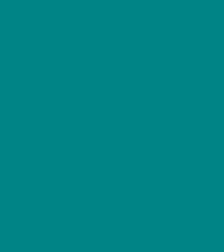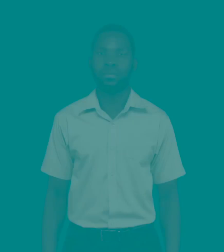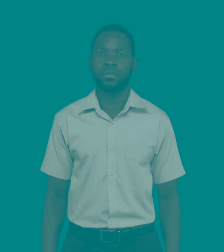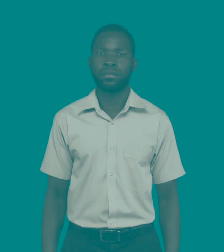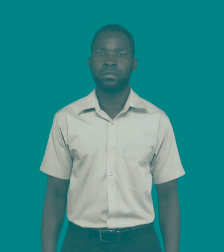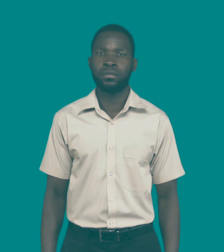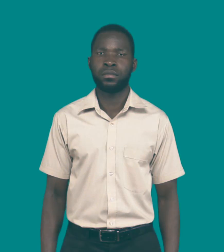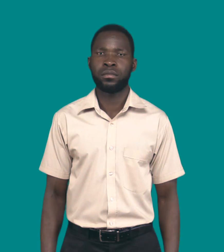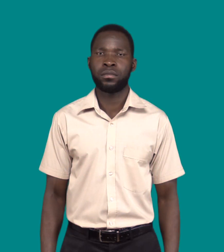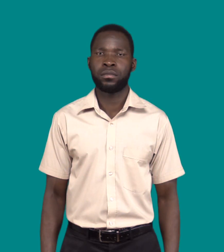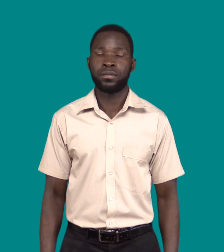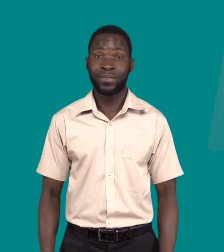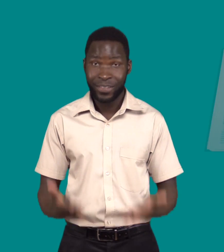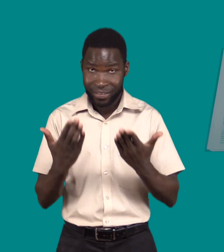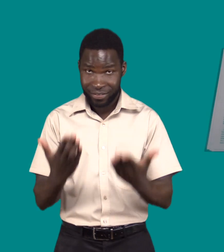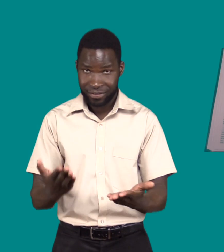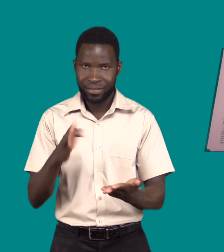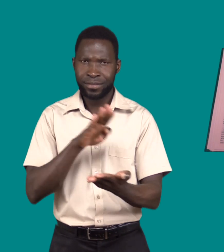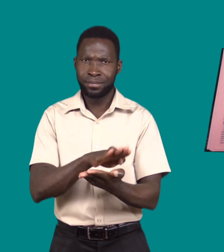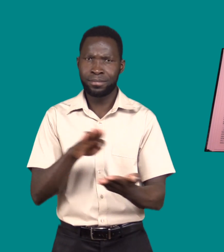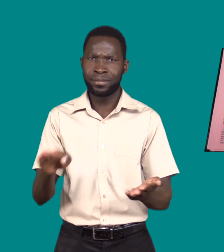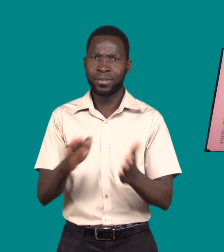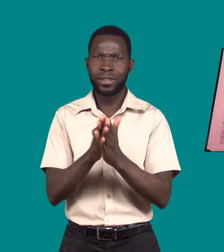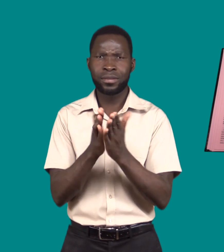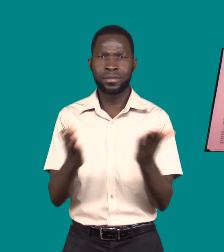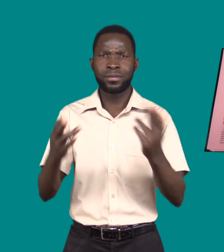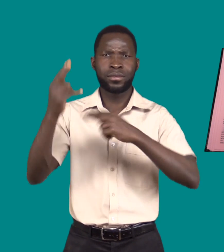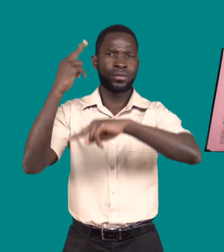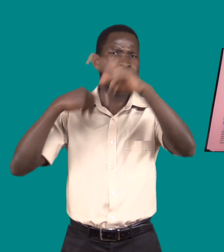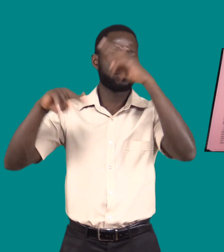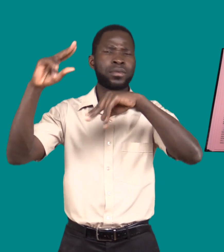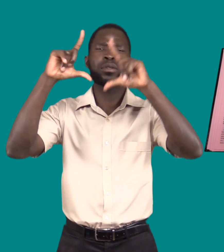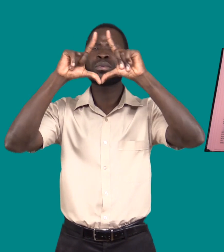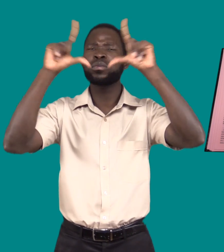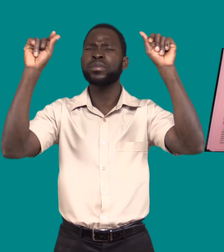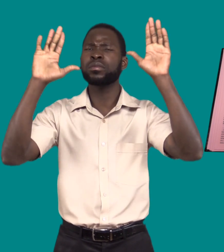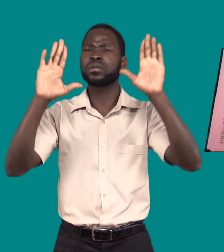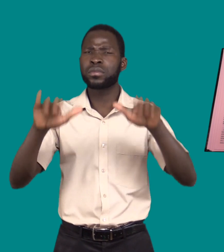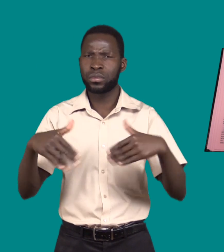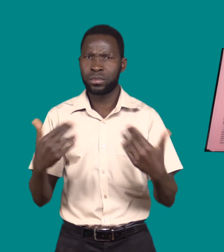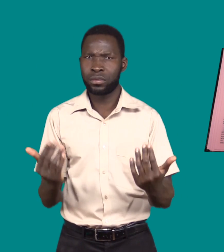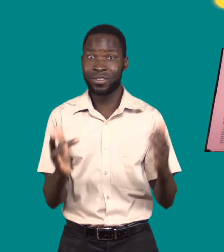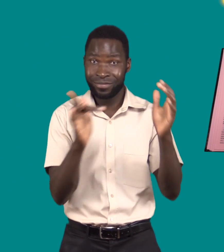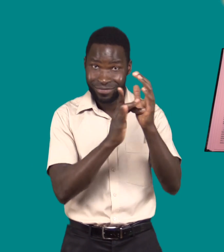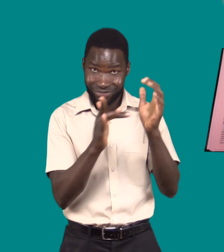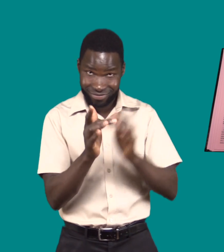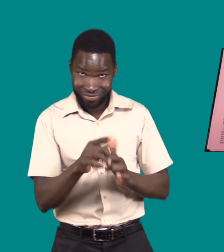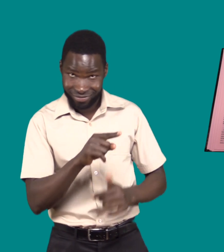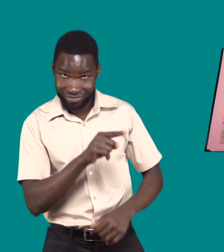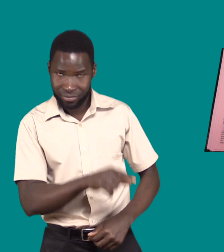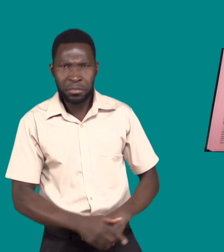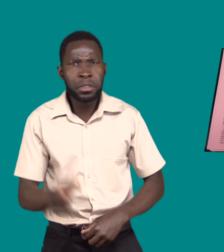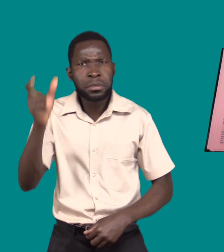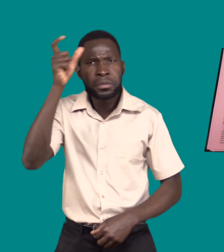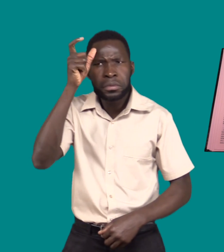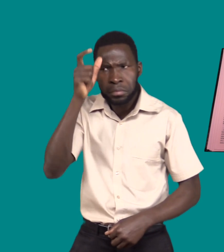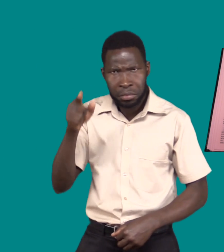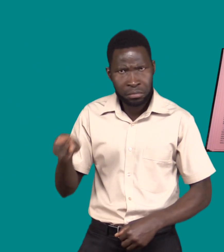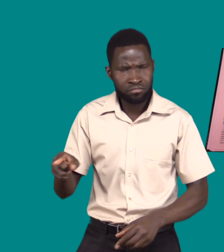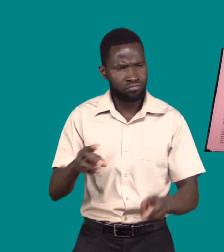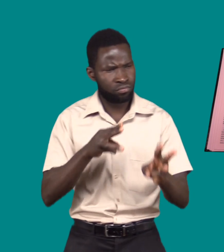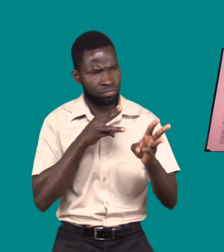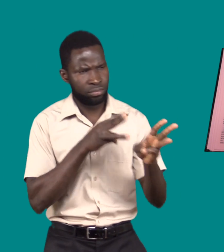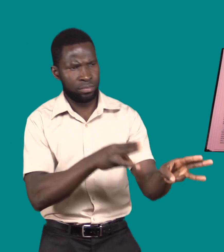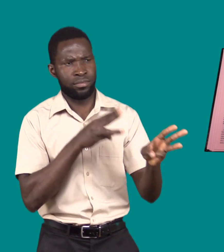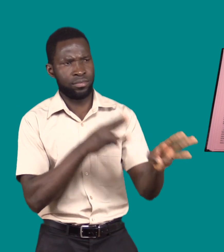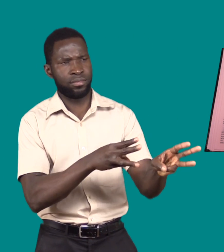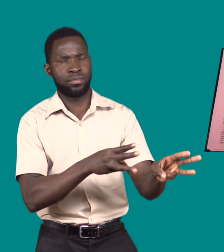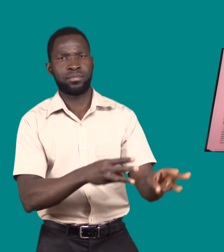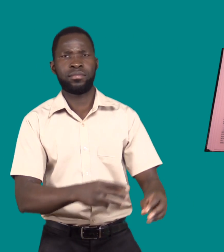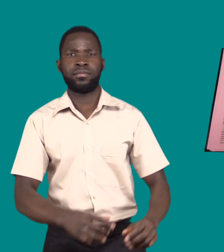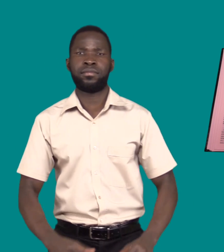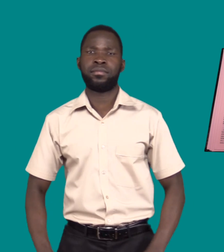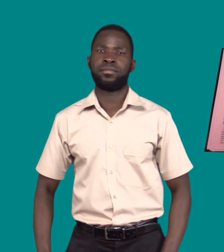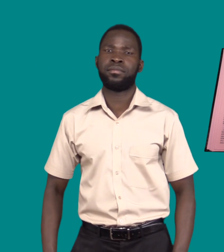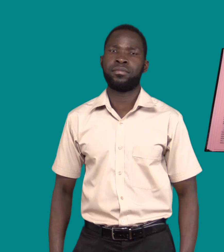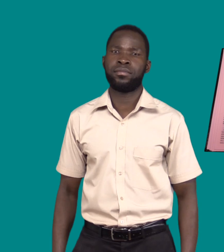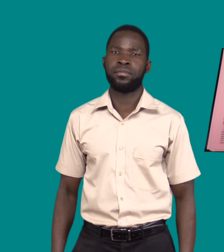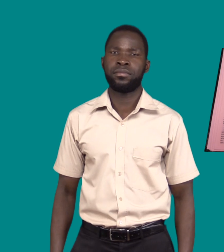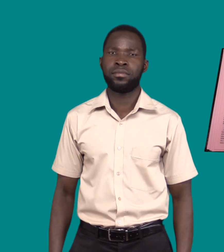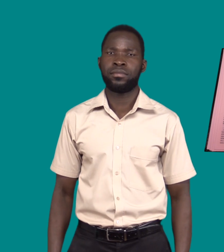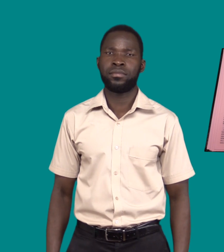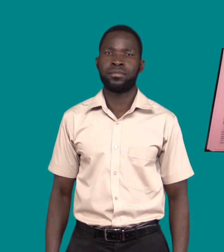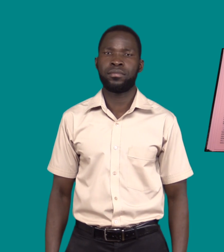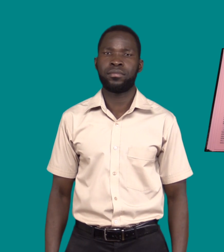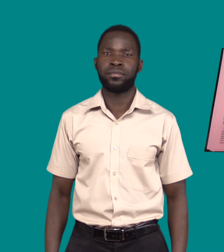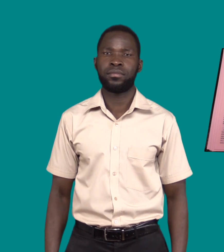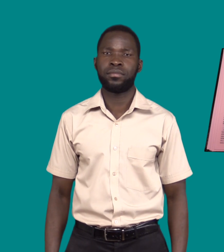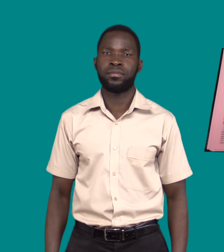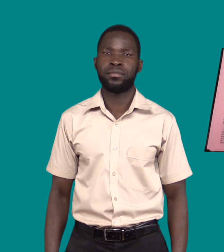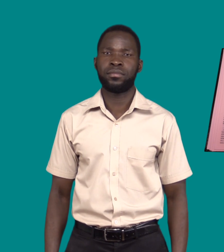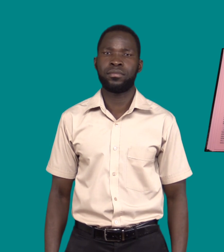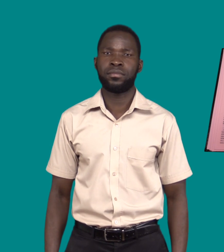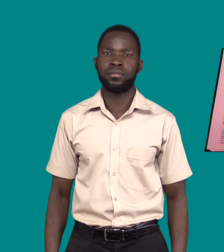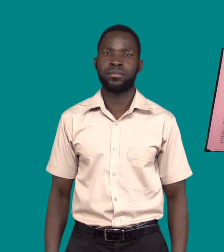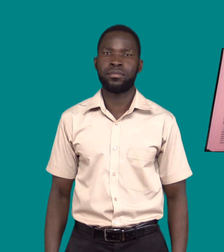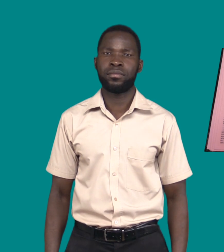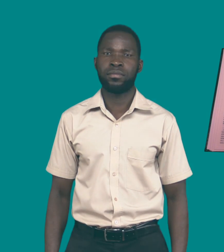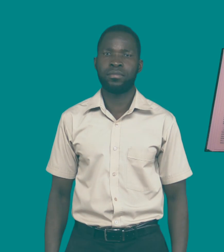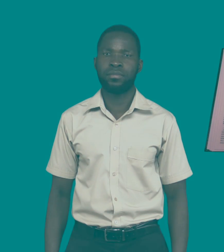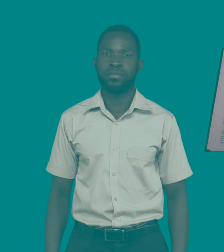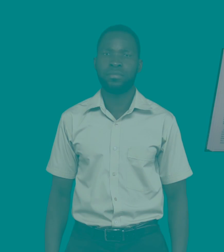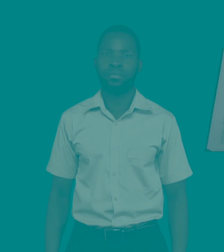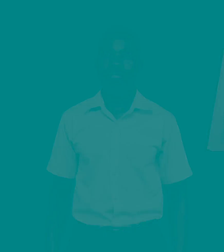The devil tempts Jesus